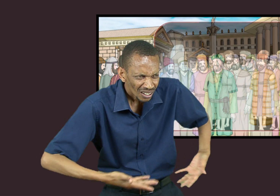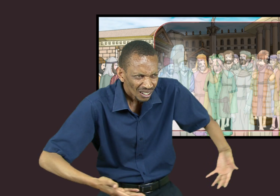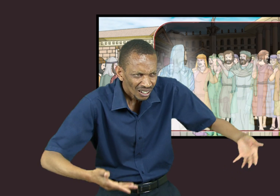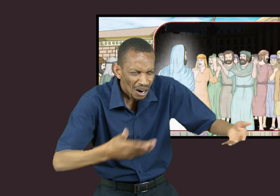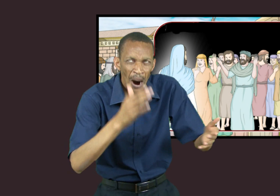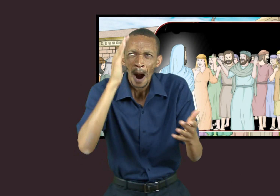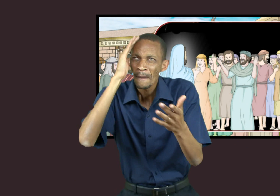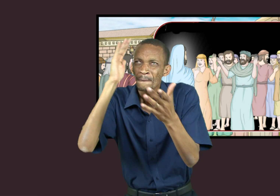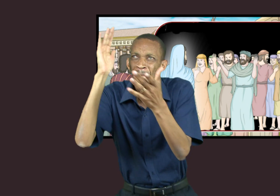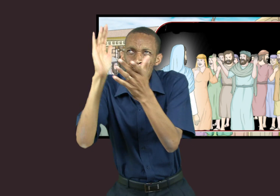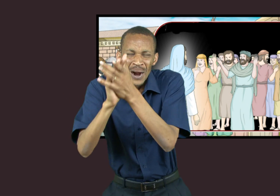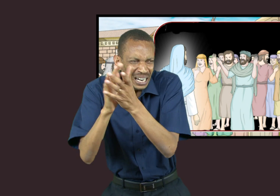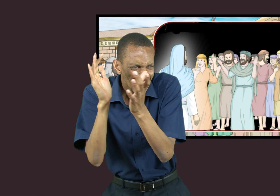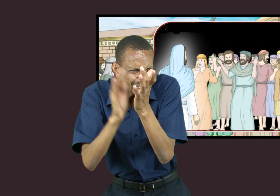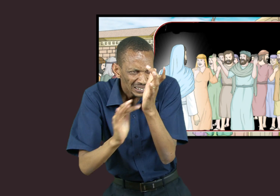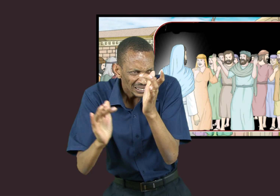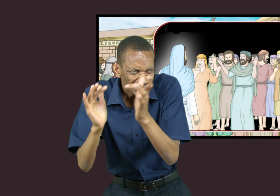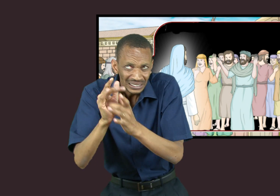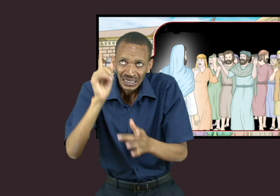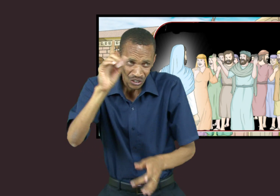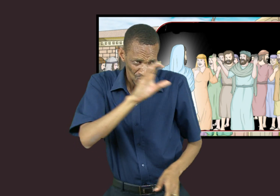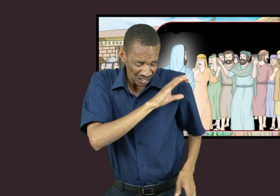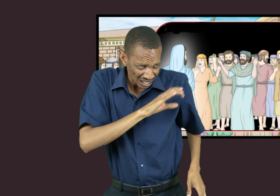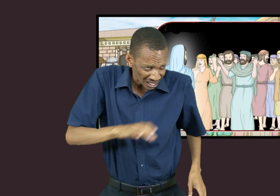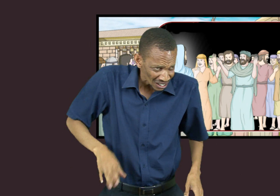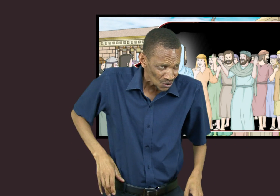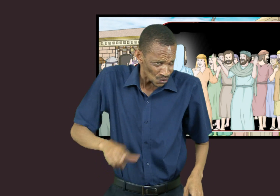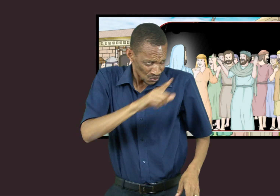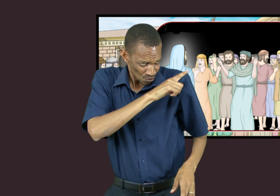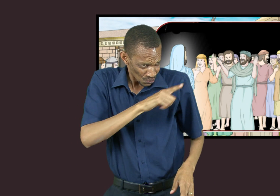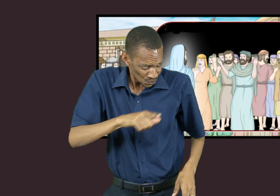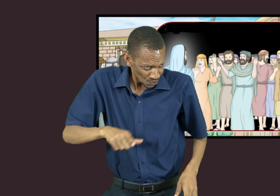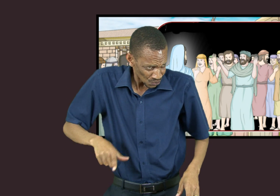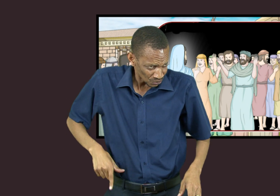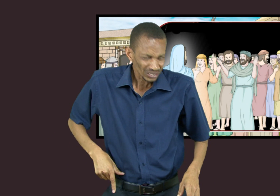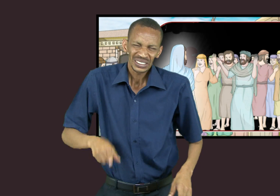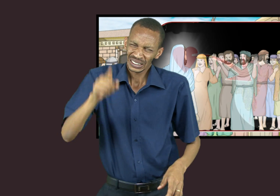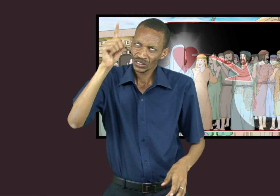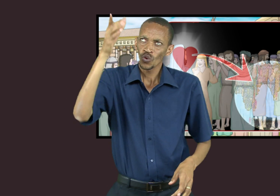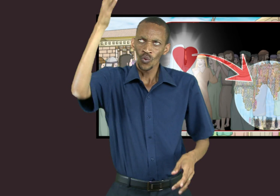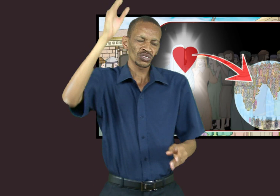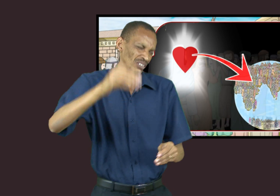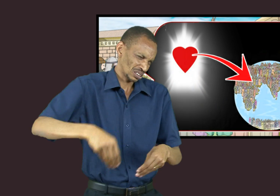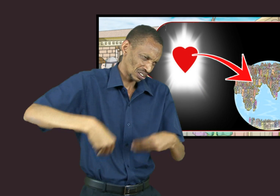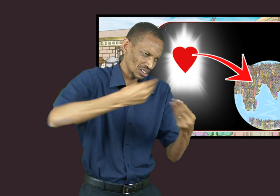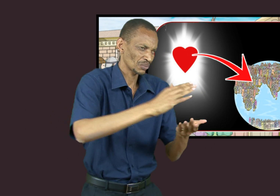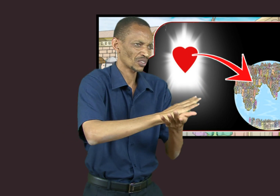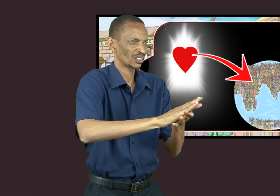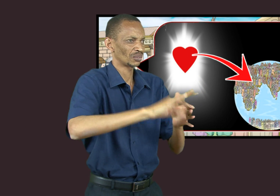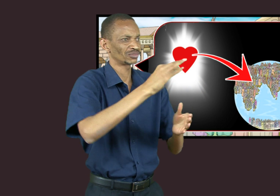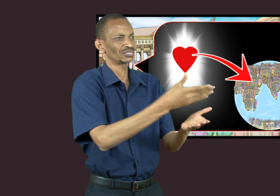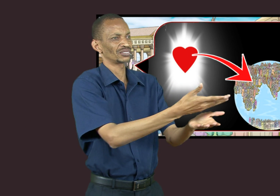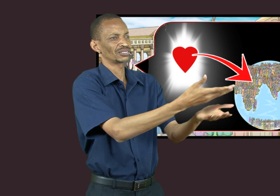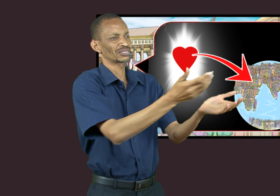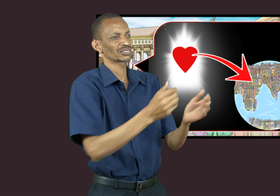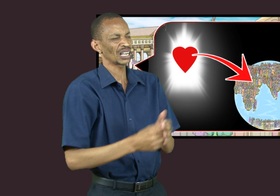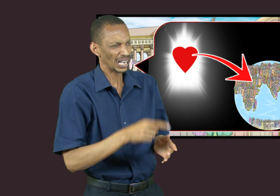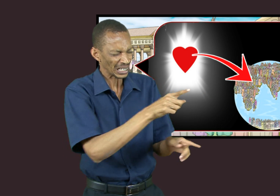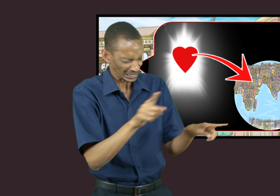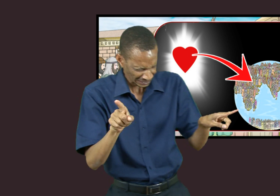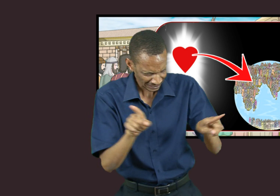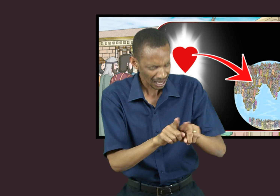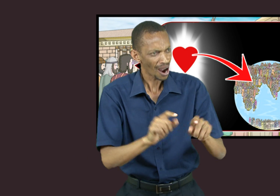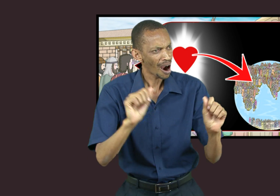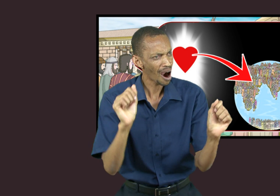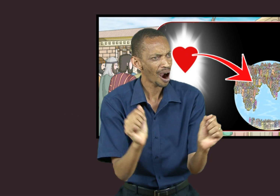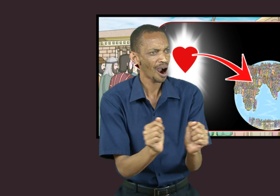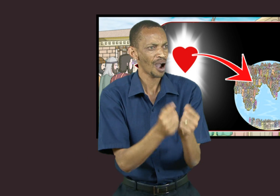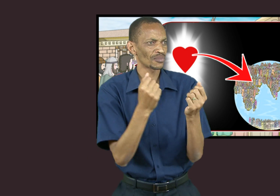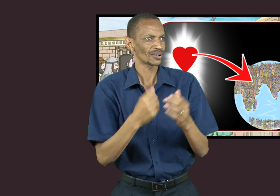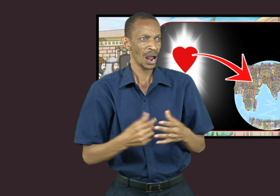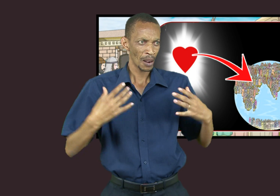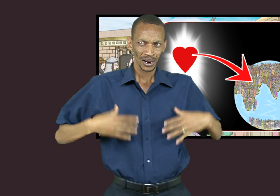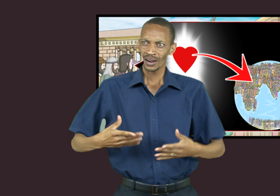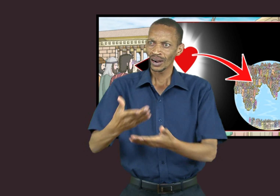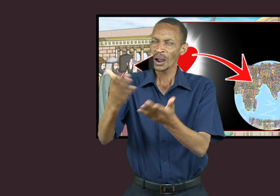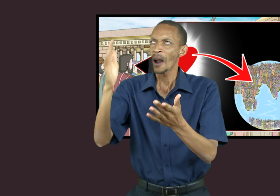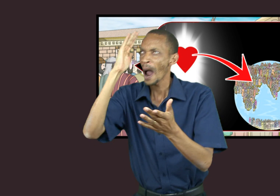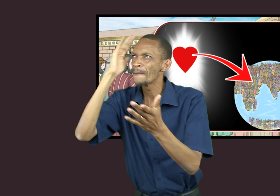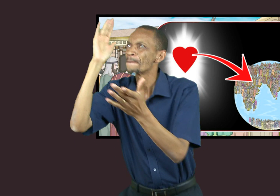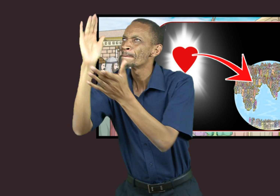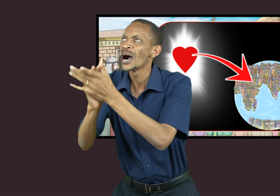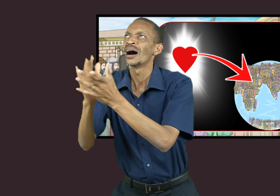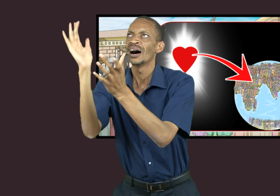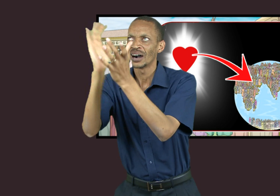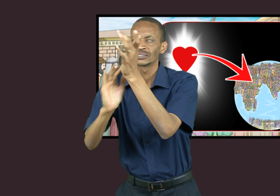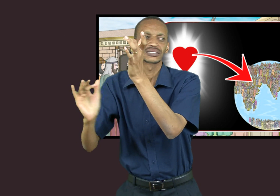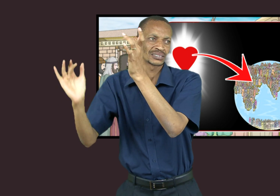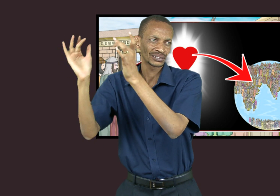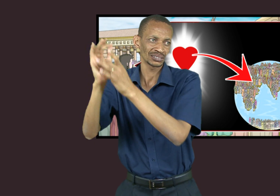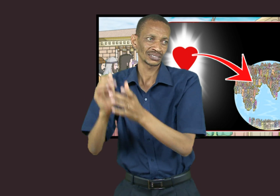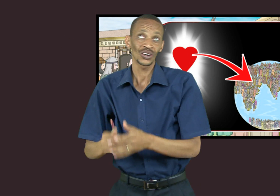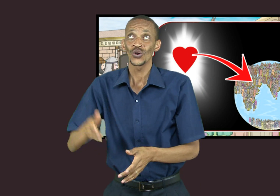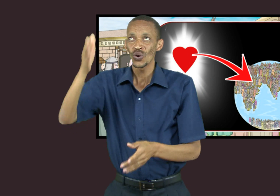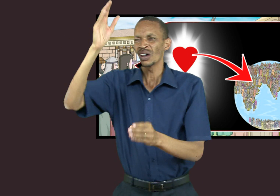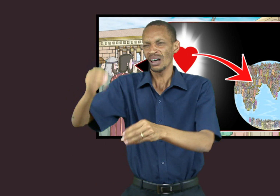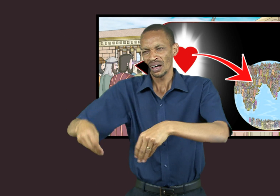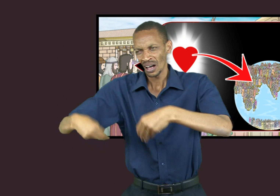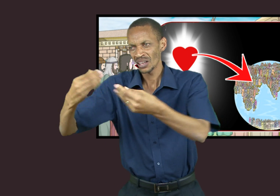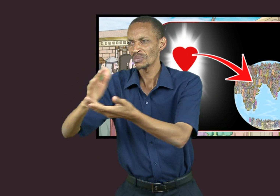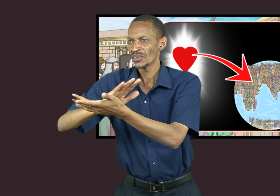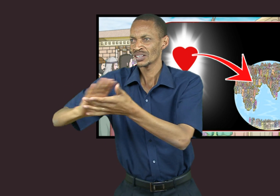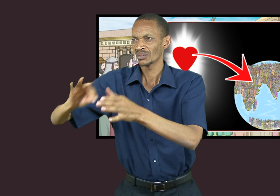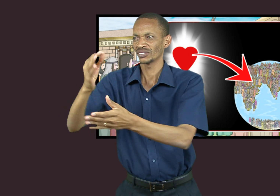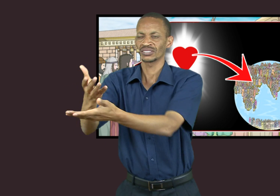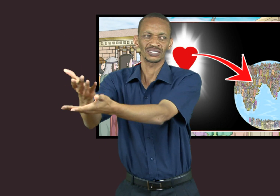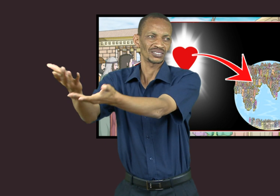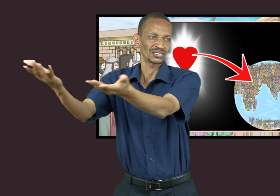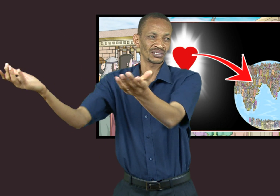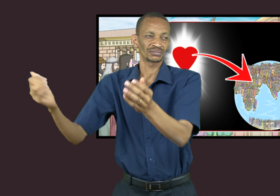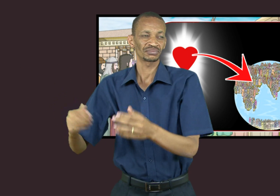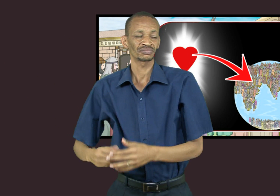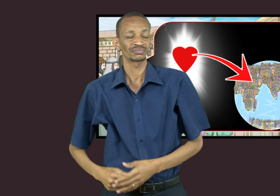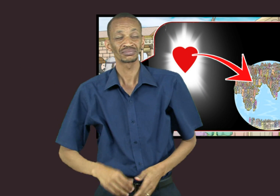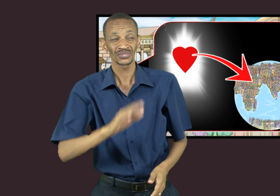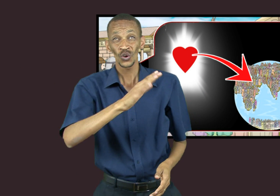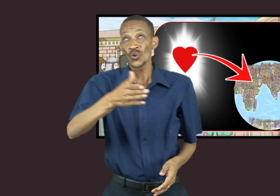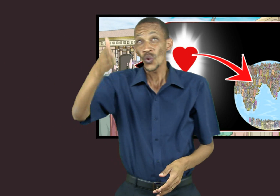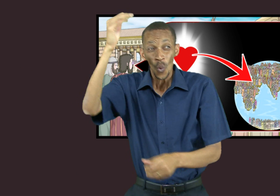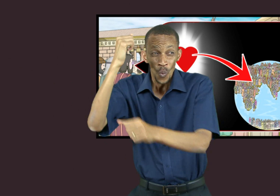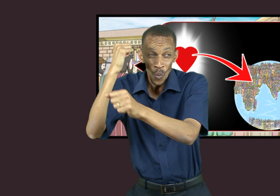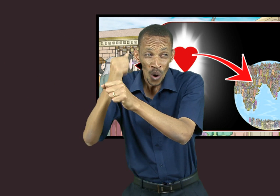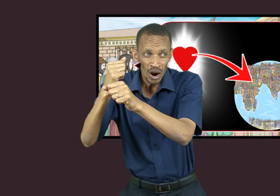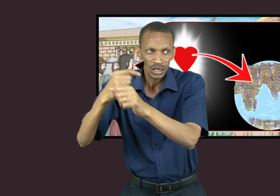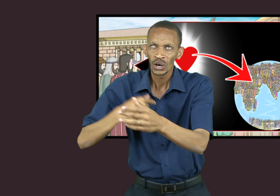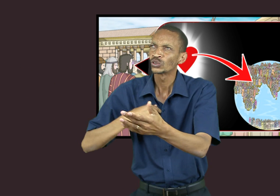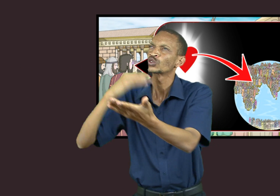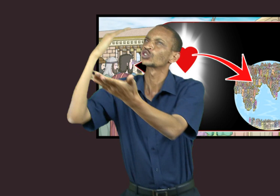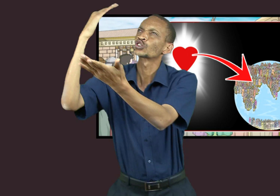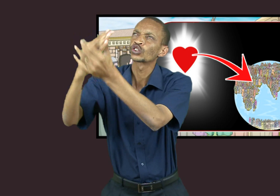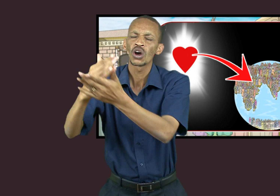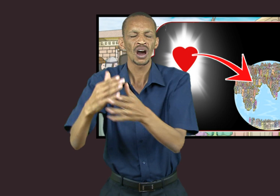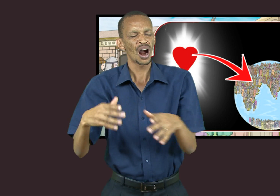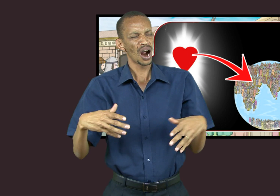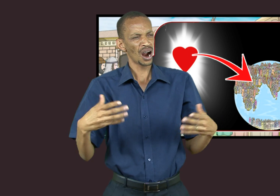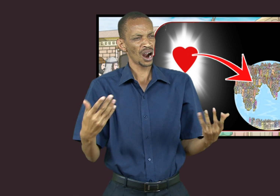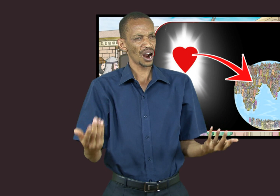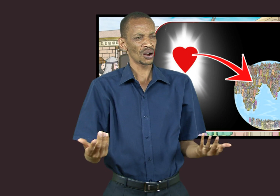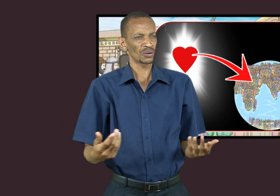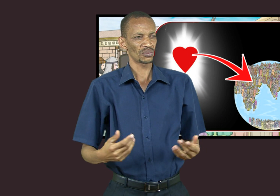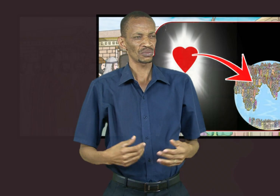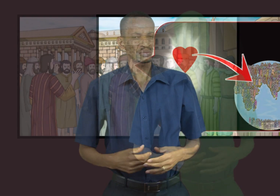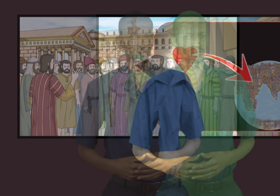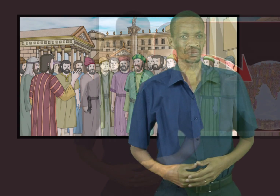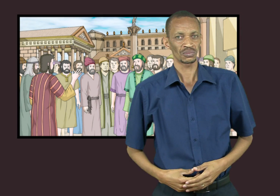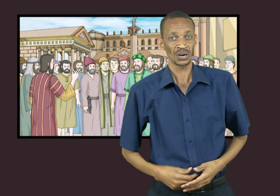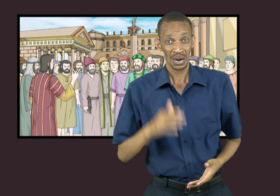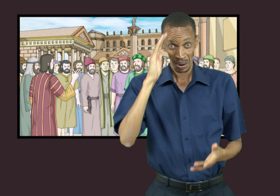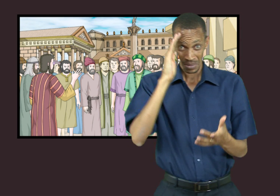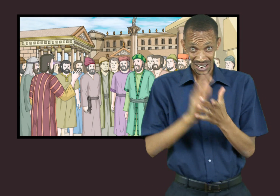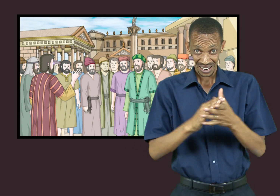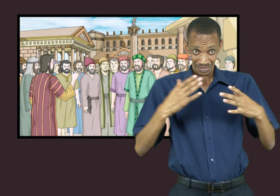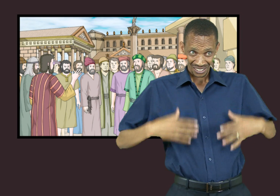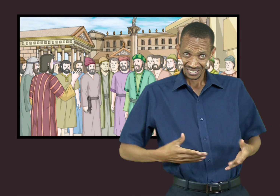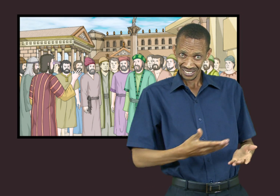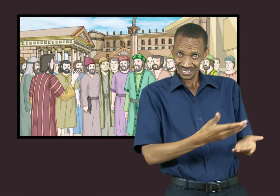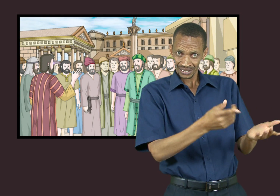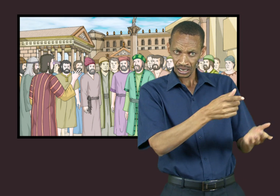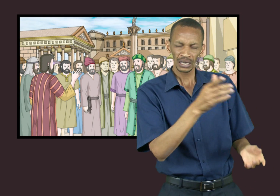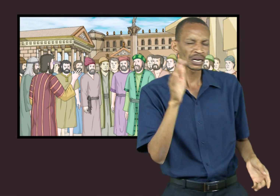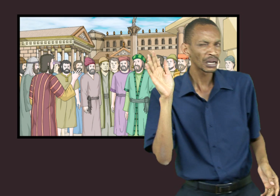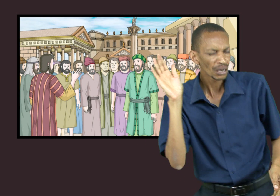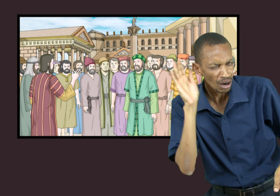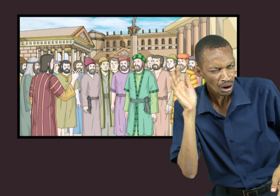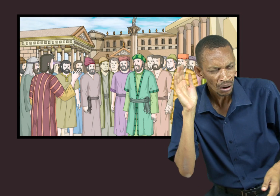So if God gave them the same gift He gave us who believed in the Lord Jesus Christ, who was I to hinder the work of God?”